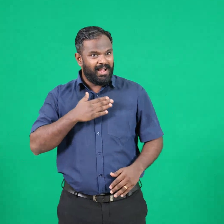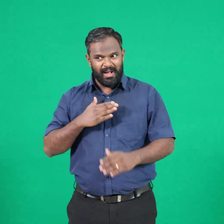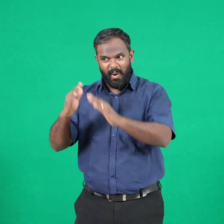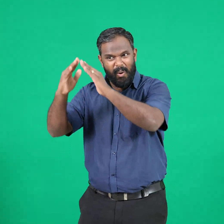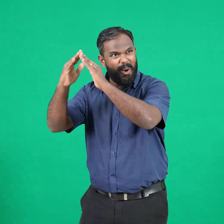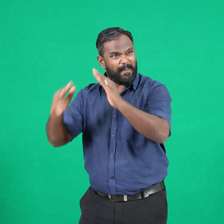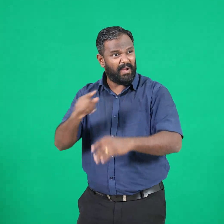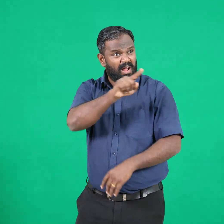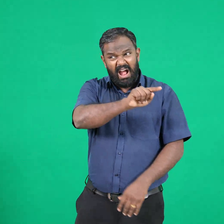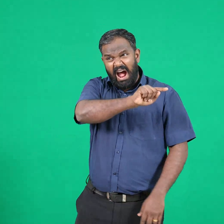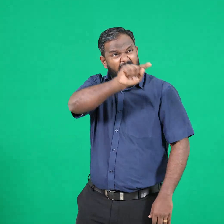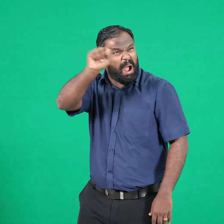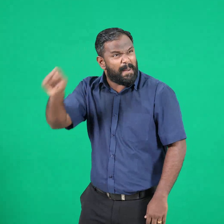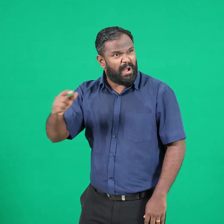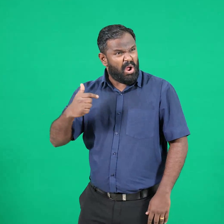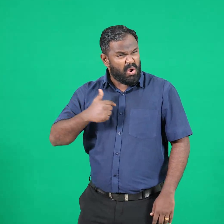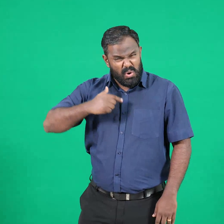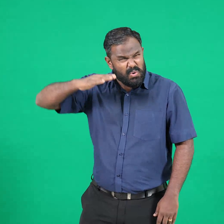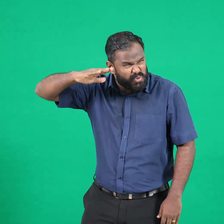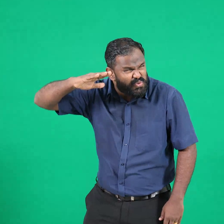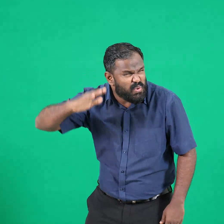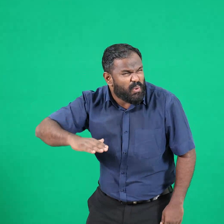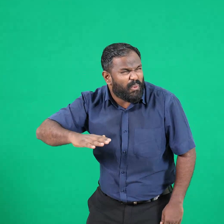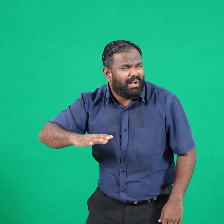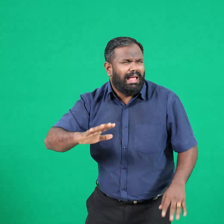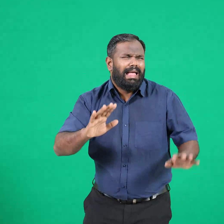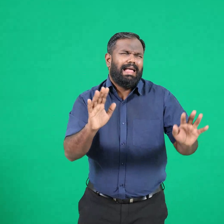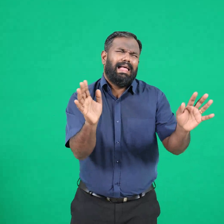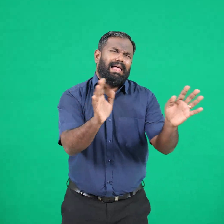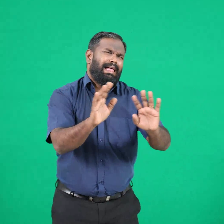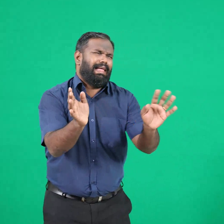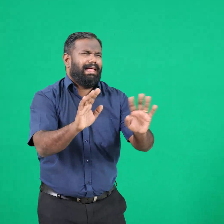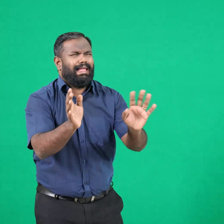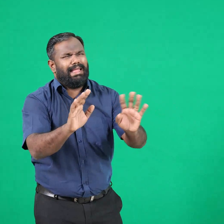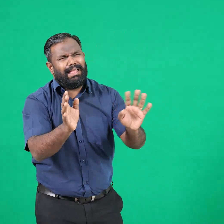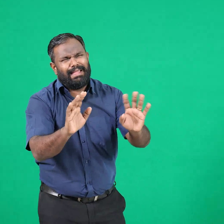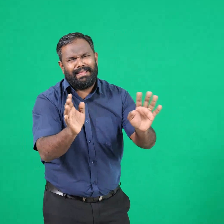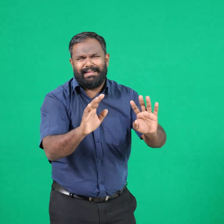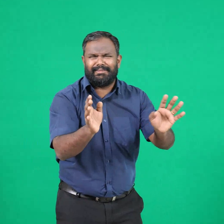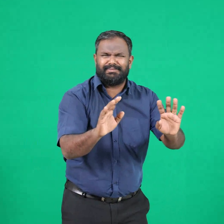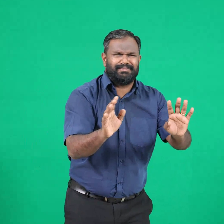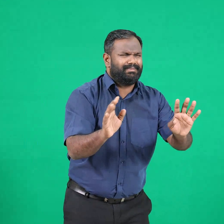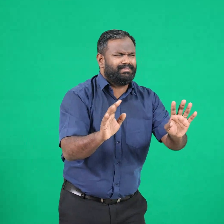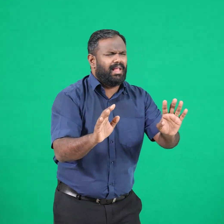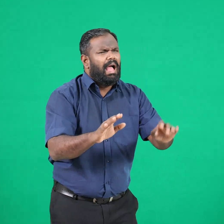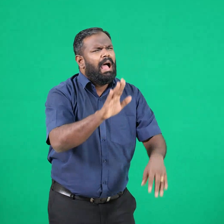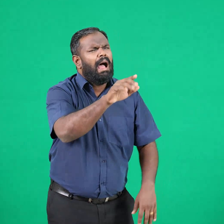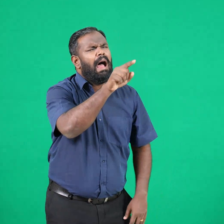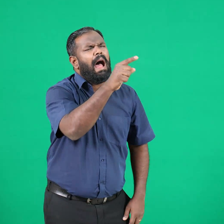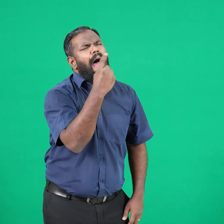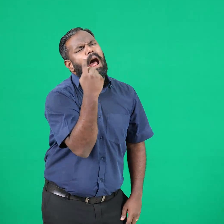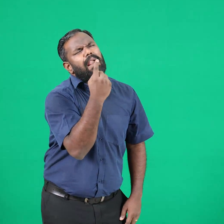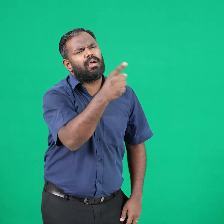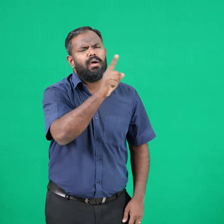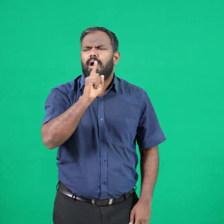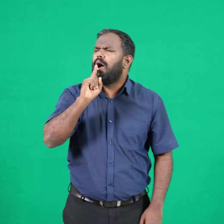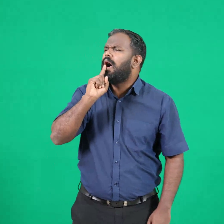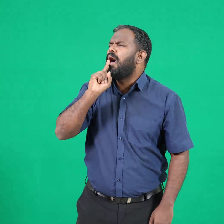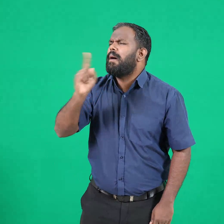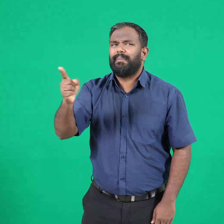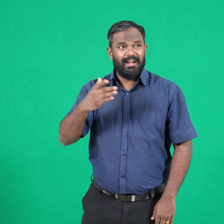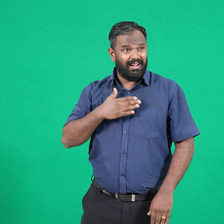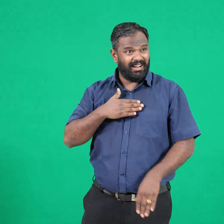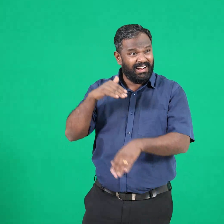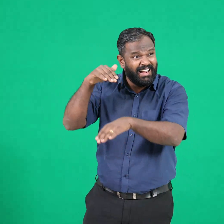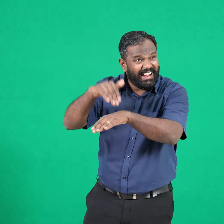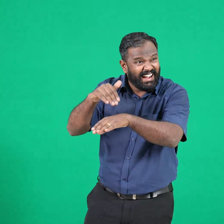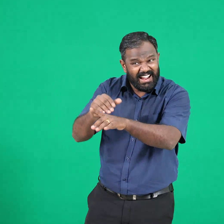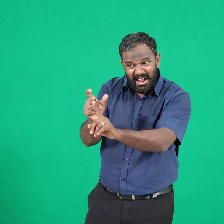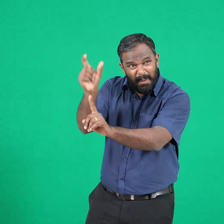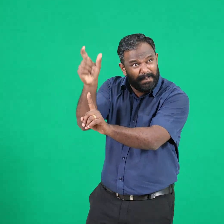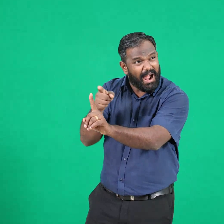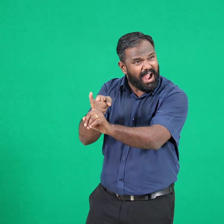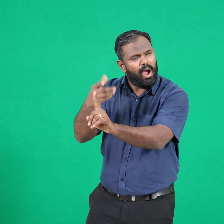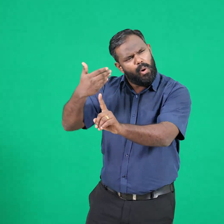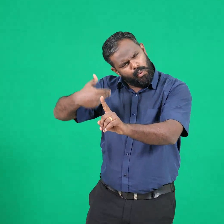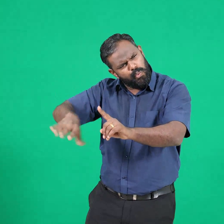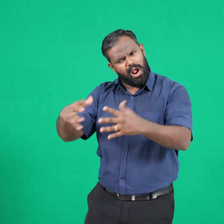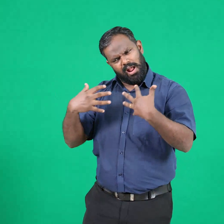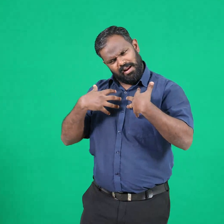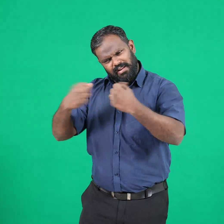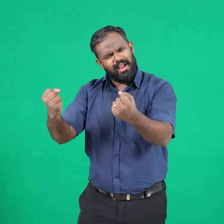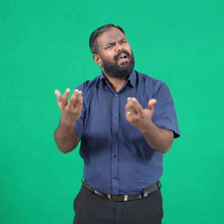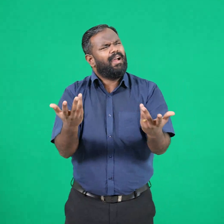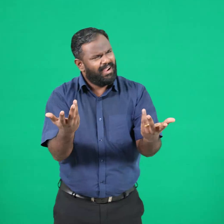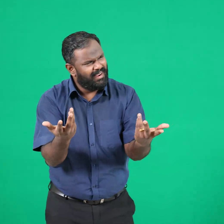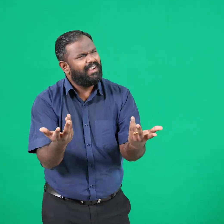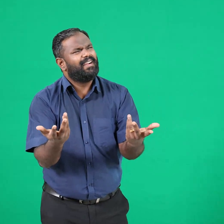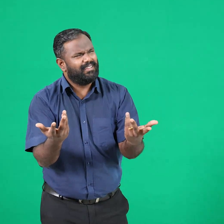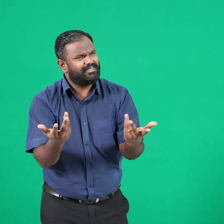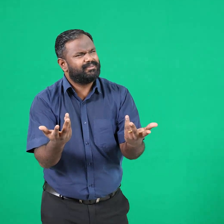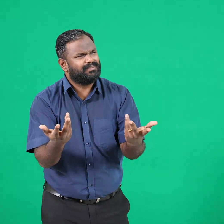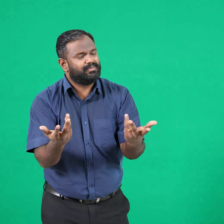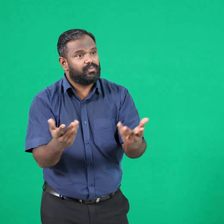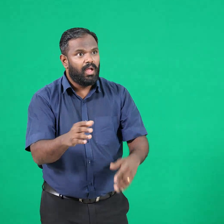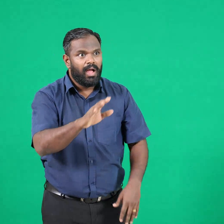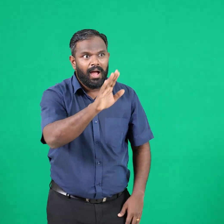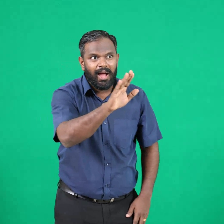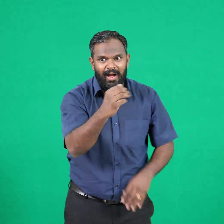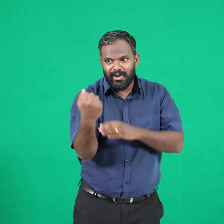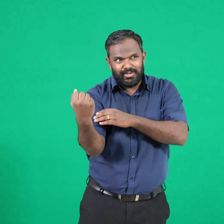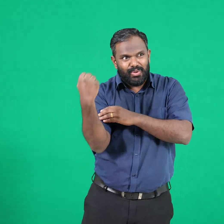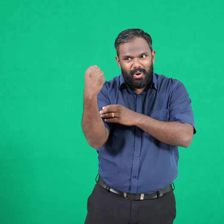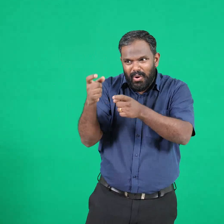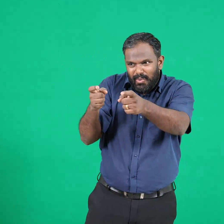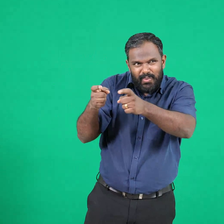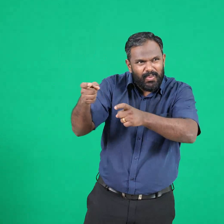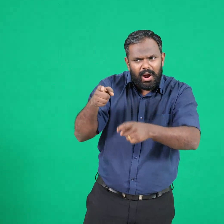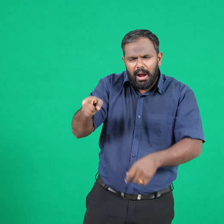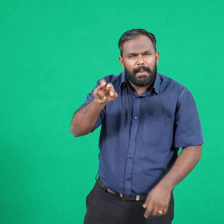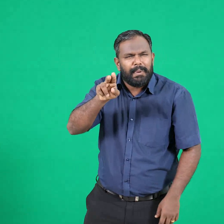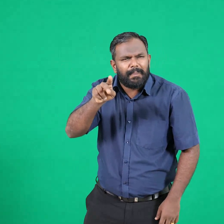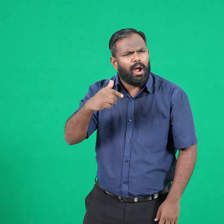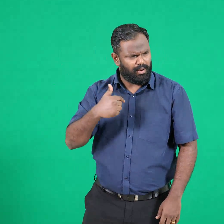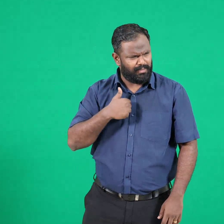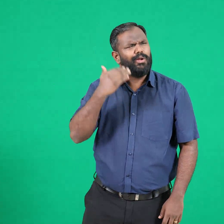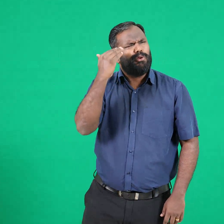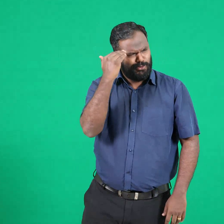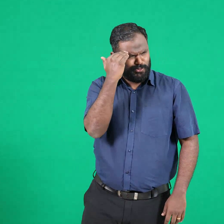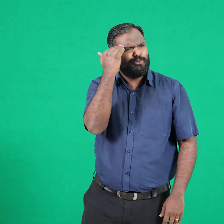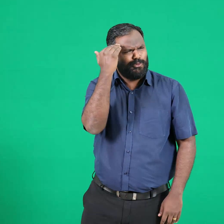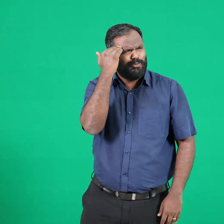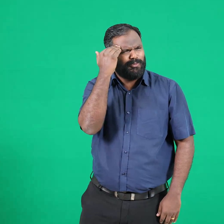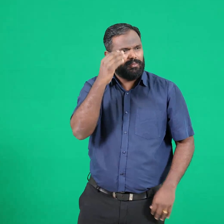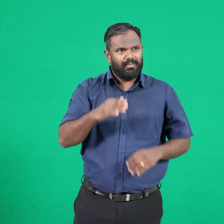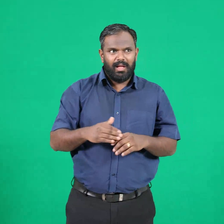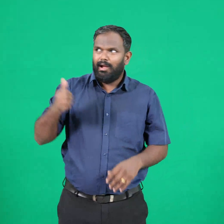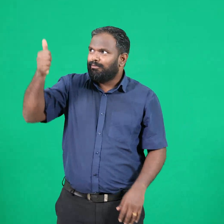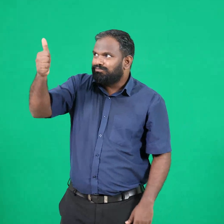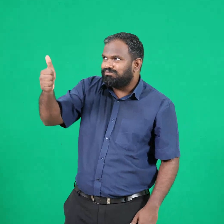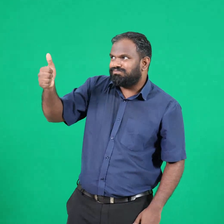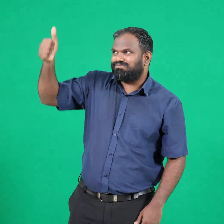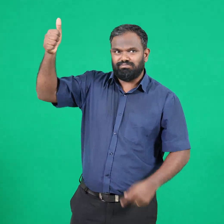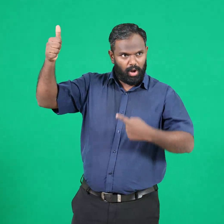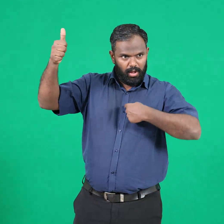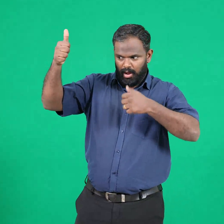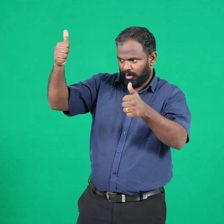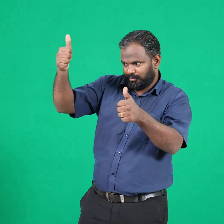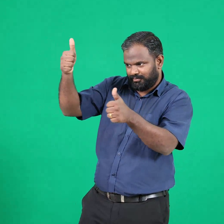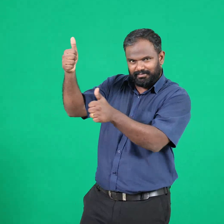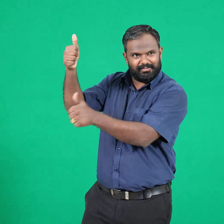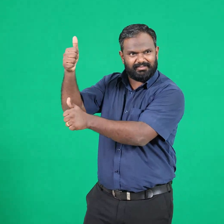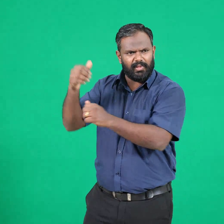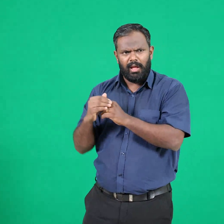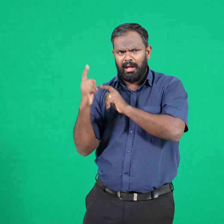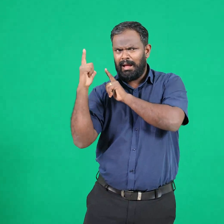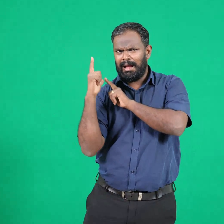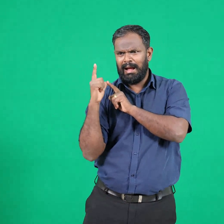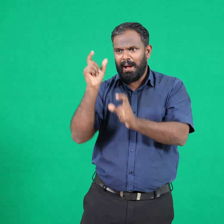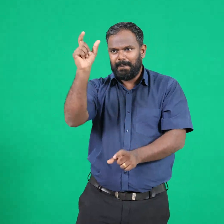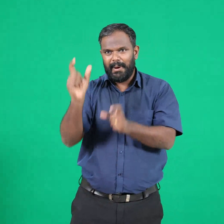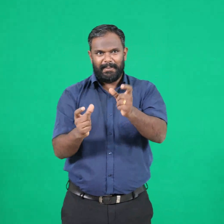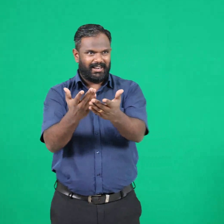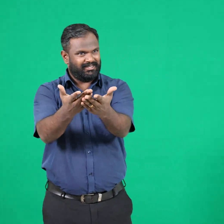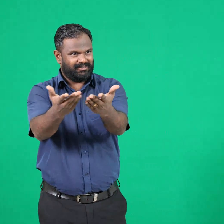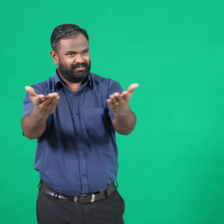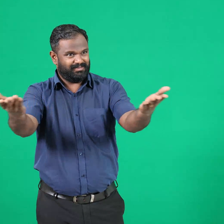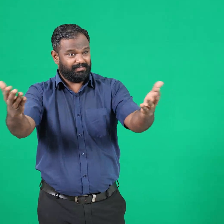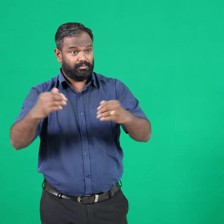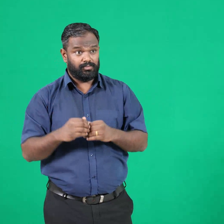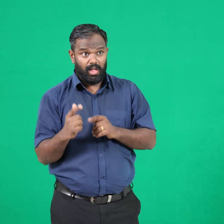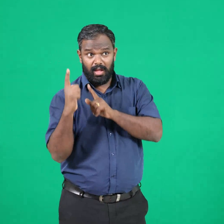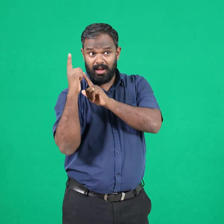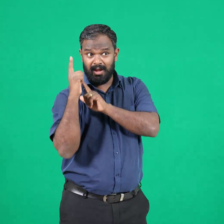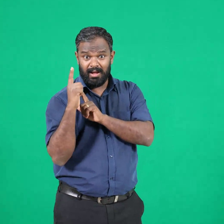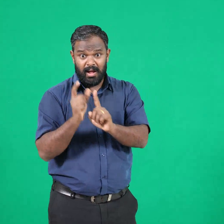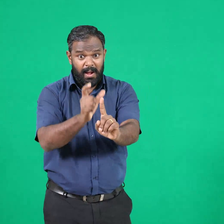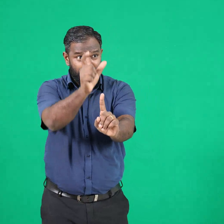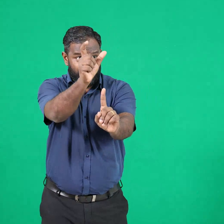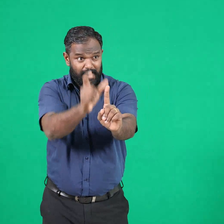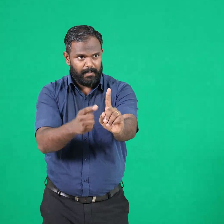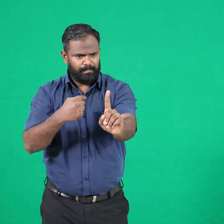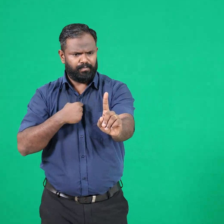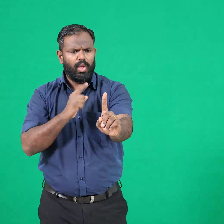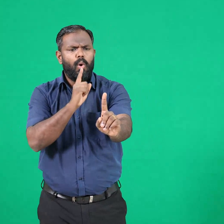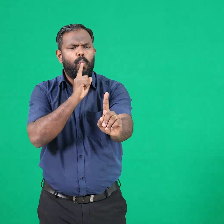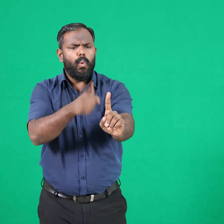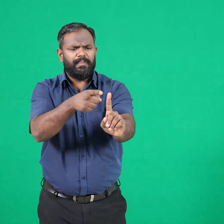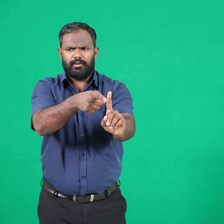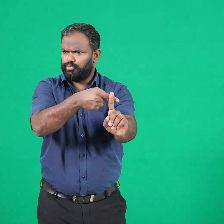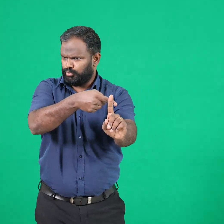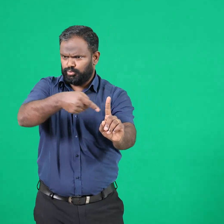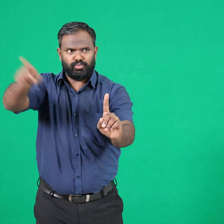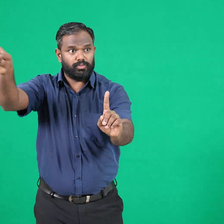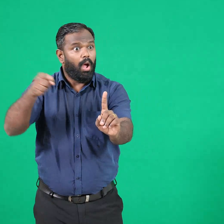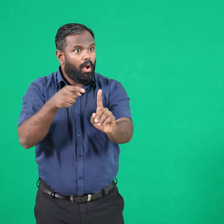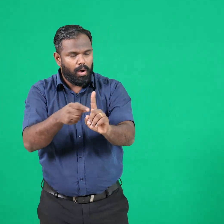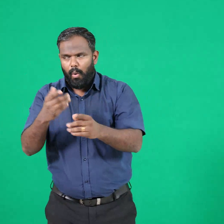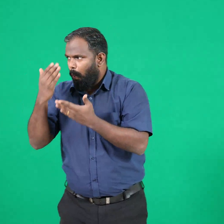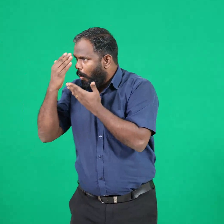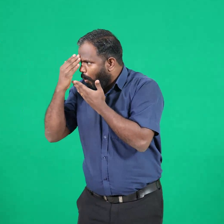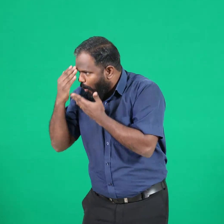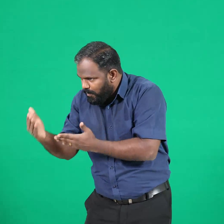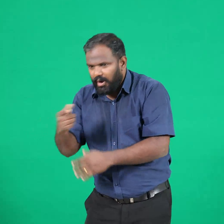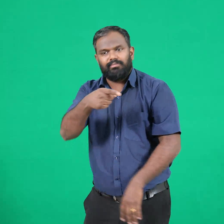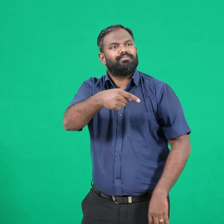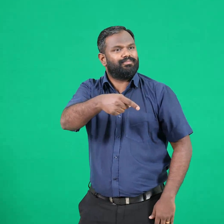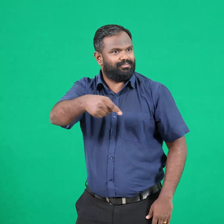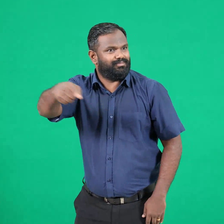But just say the word, and my servant will be healed. For I myself am a man under authority, with soldiers under me.